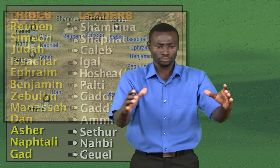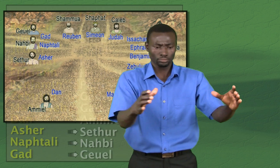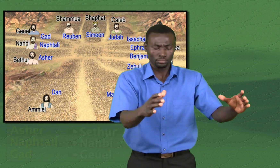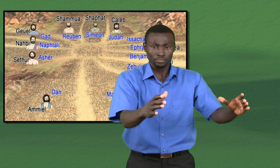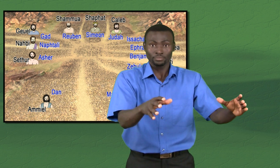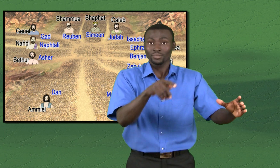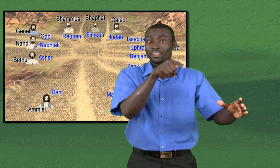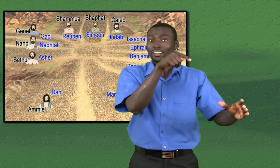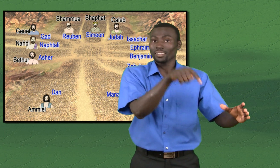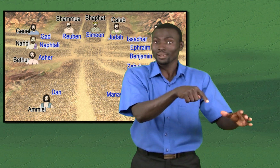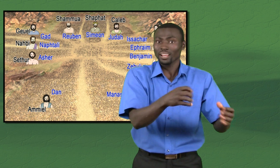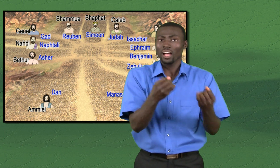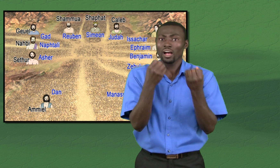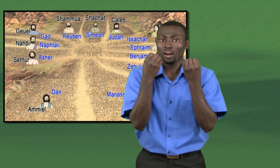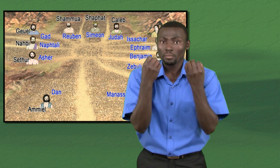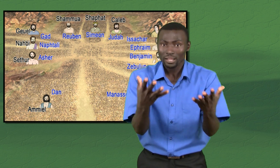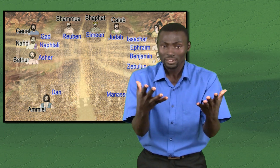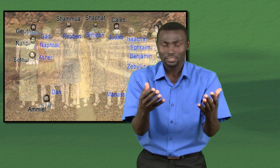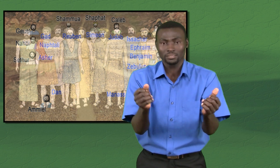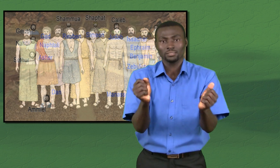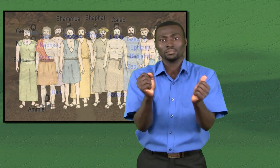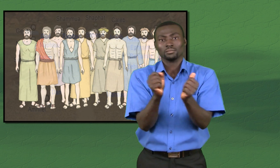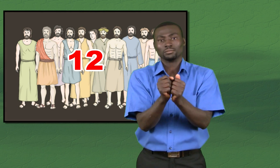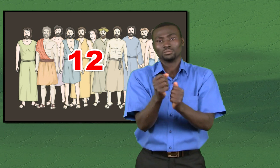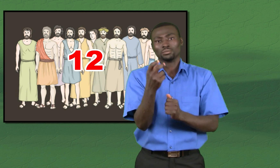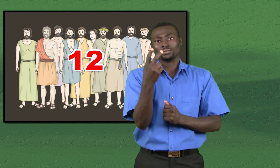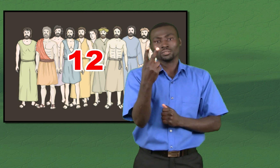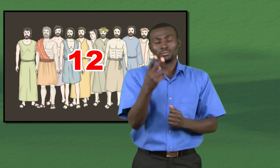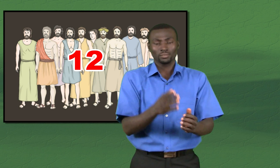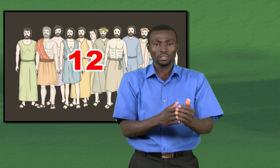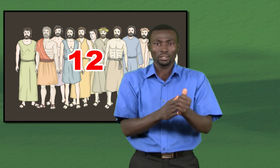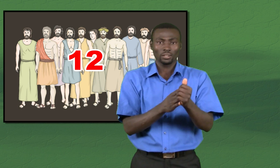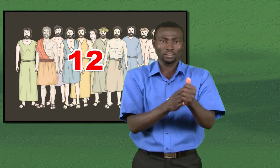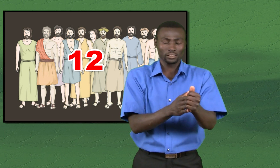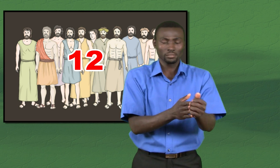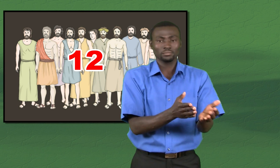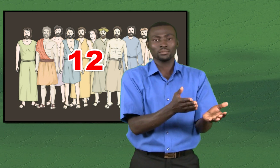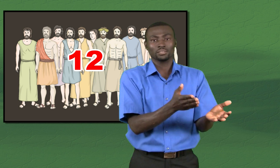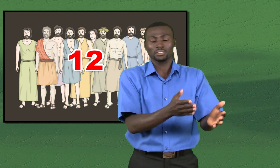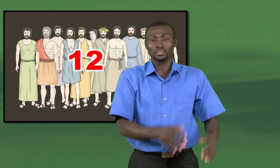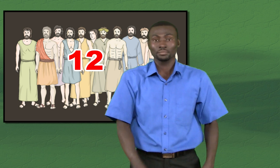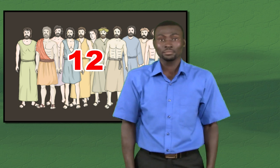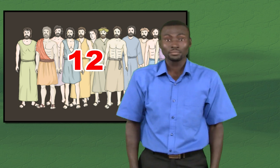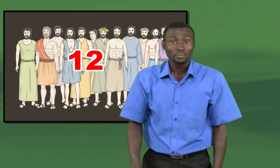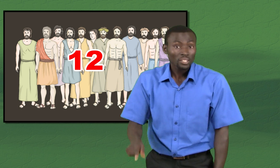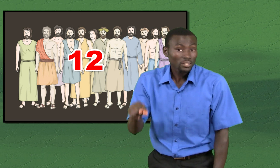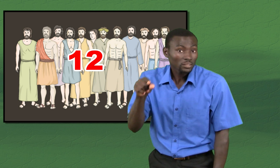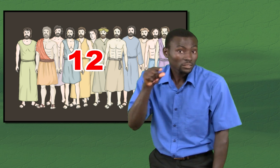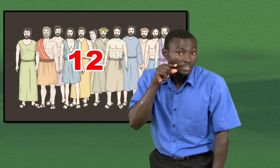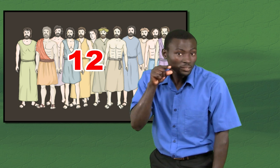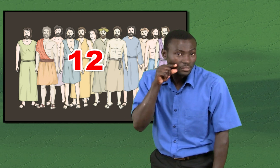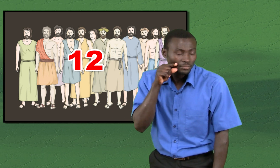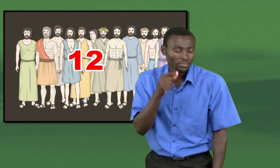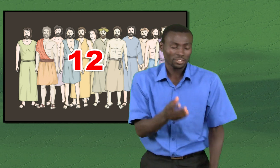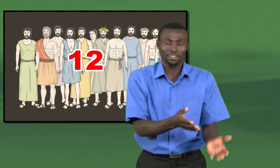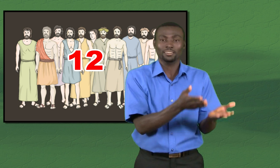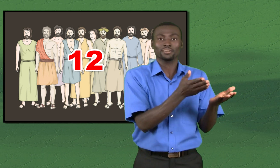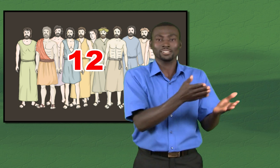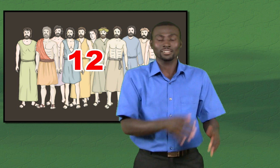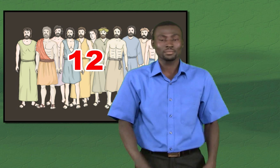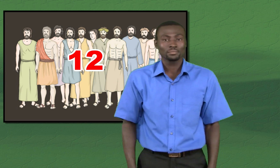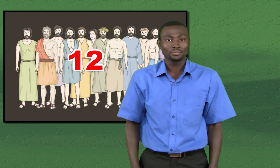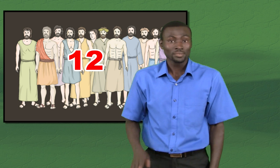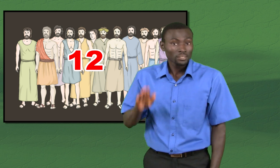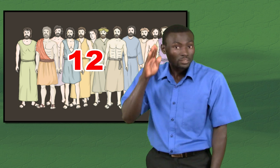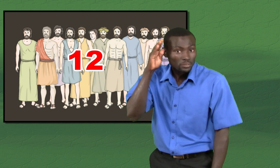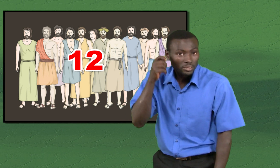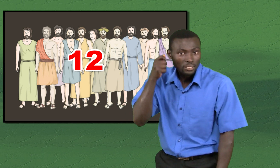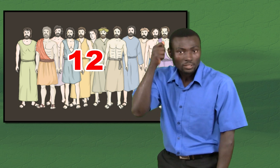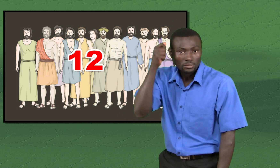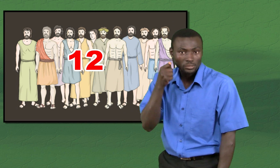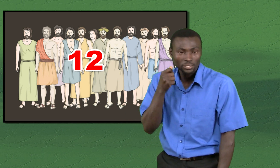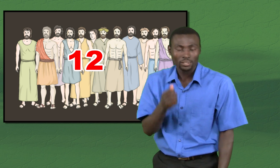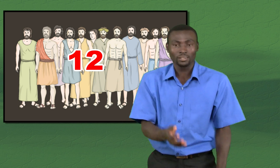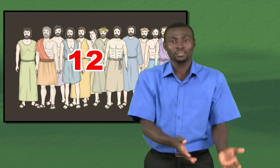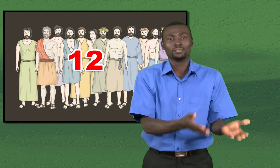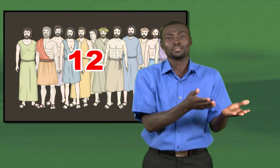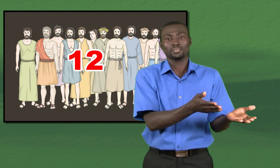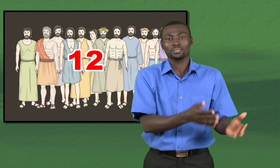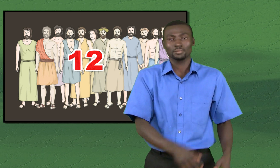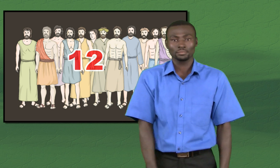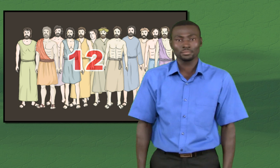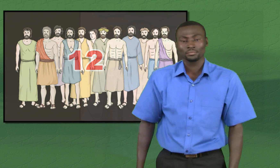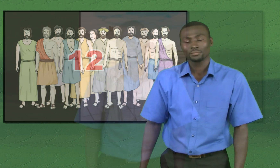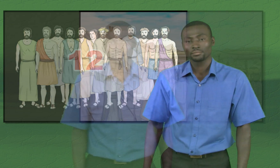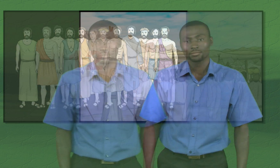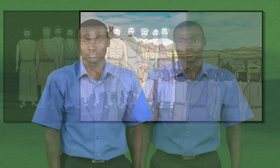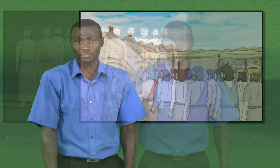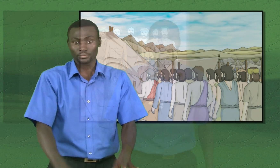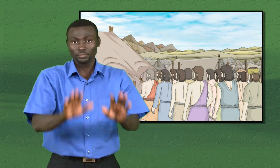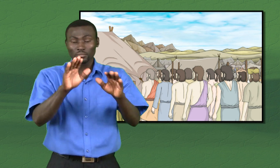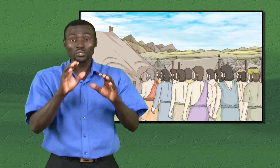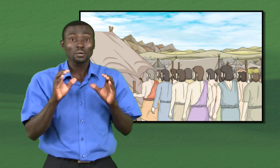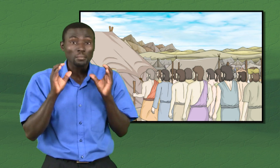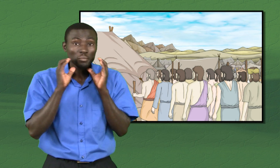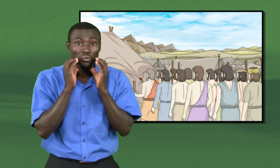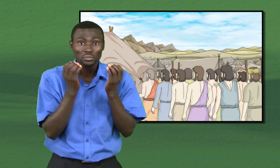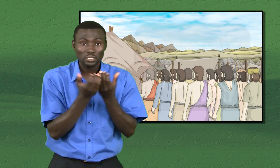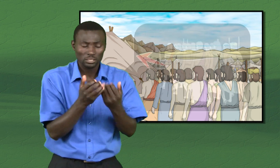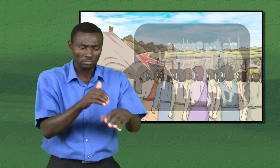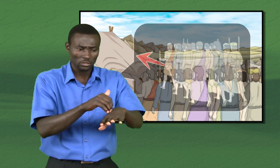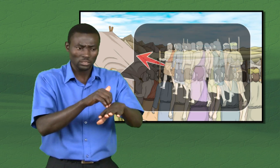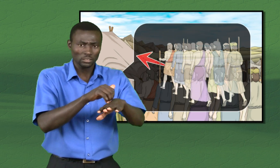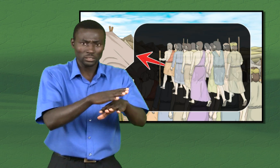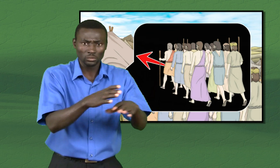These were the names of the men Moses sent to spy out the land; and Moses gave to Hoshea son of Nun the name Joshua.